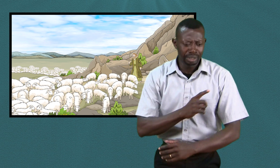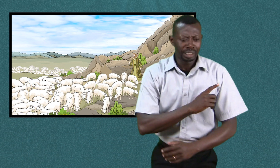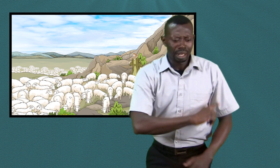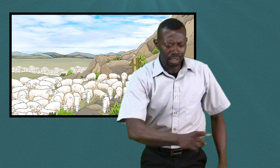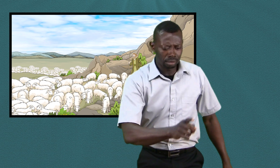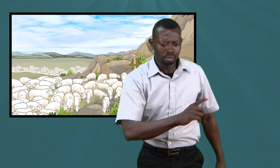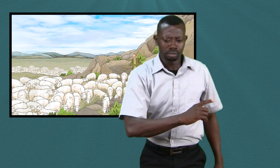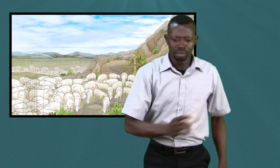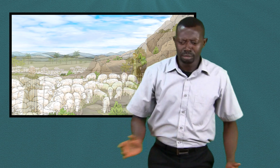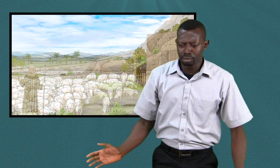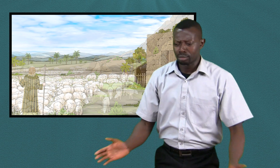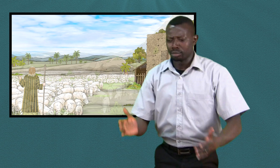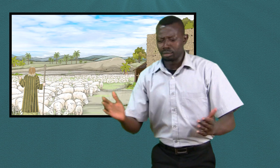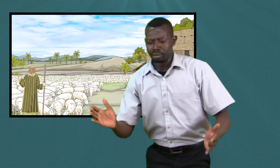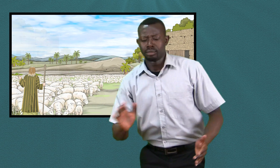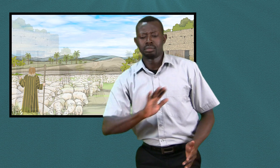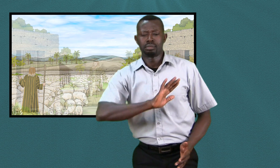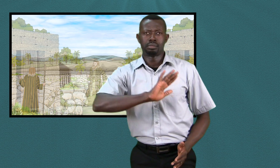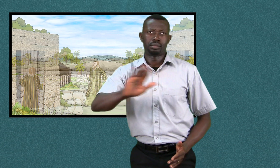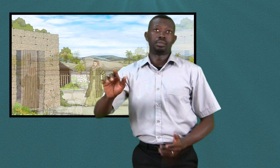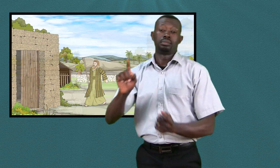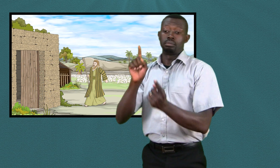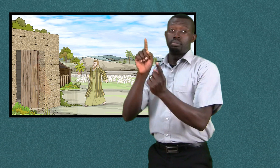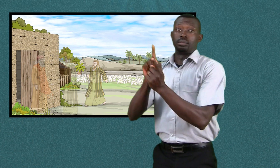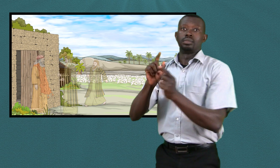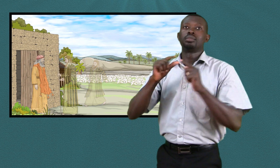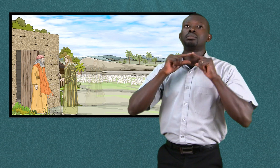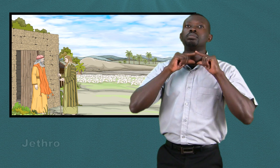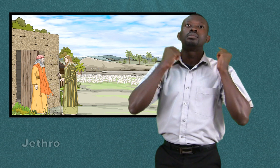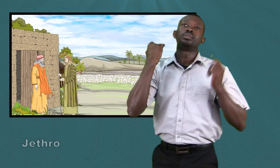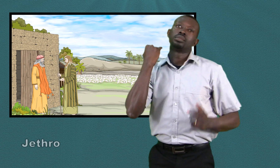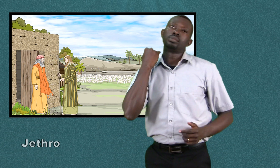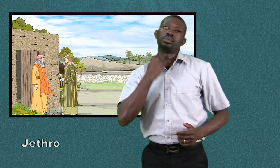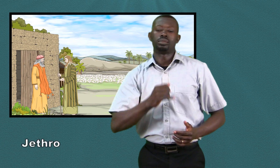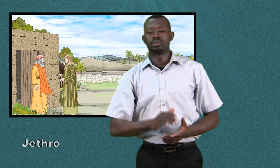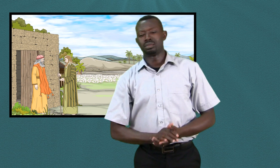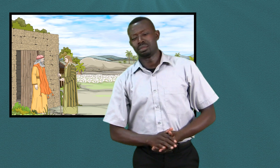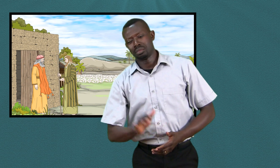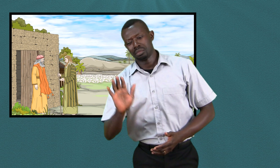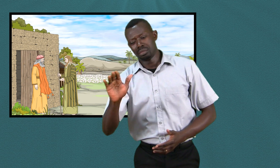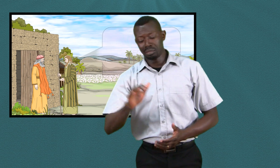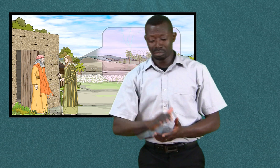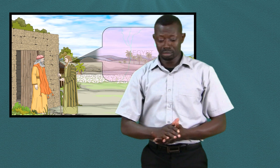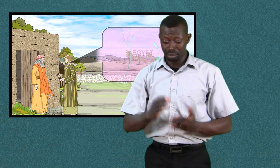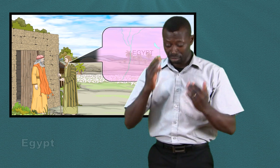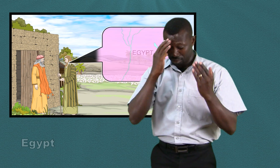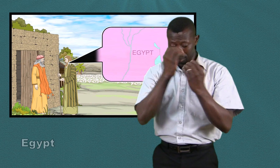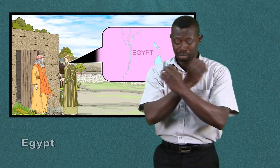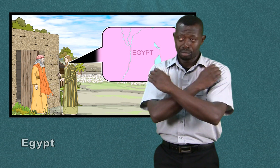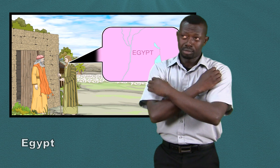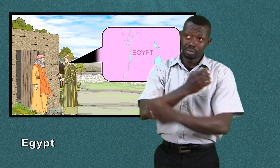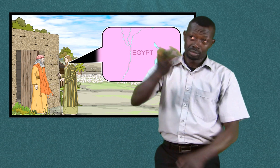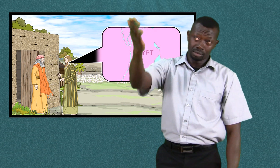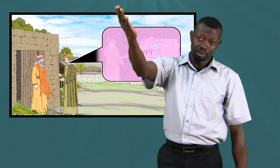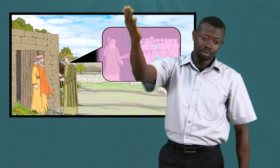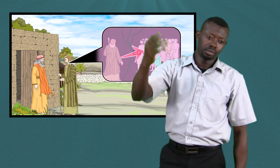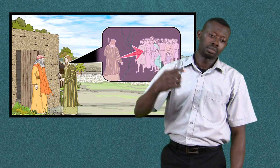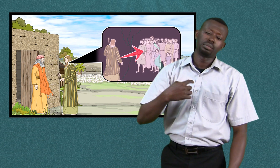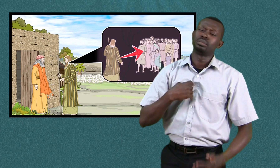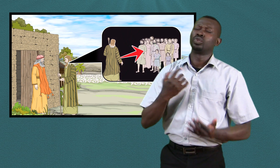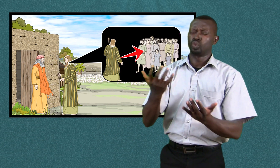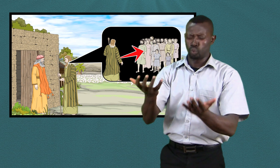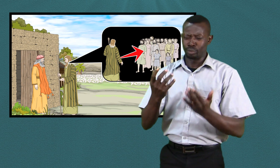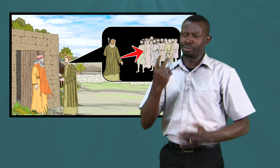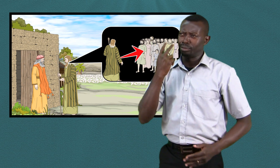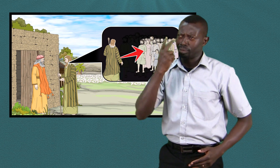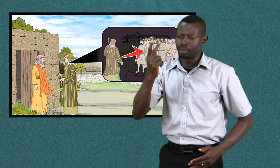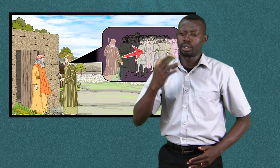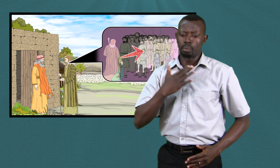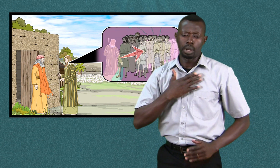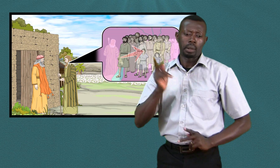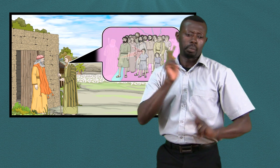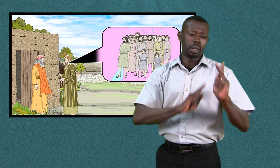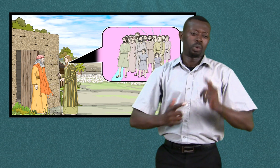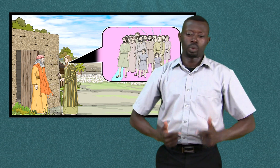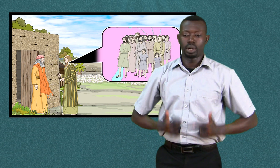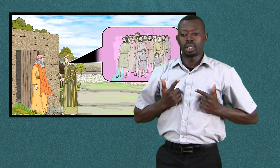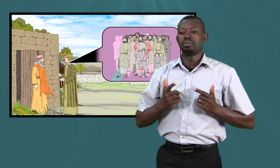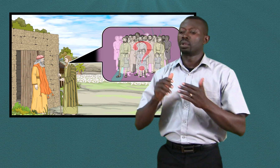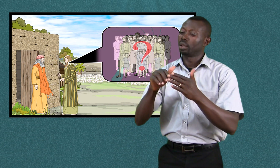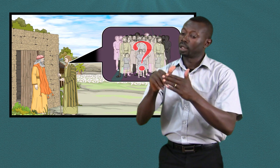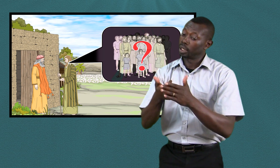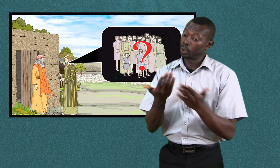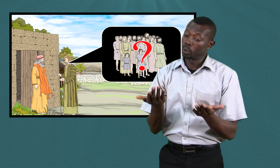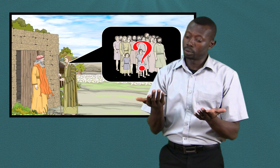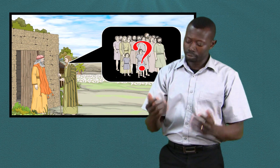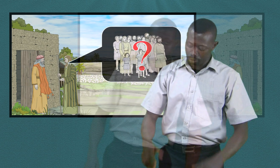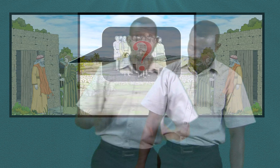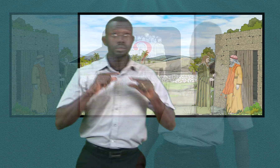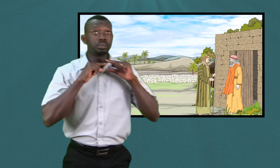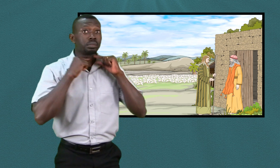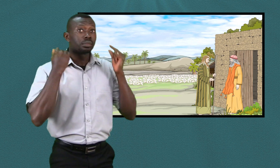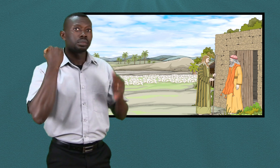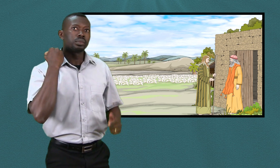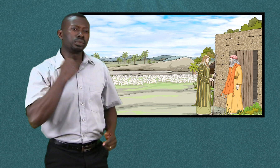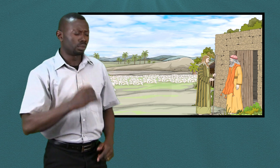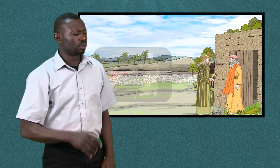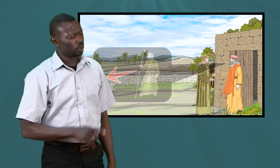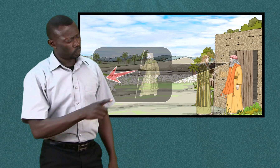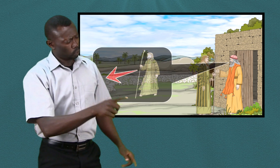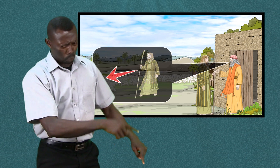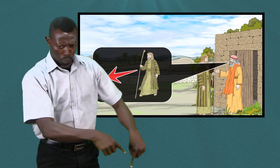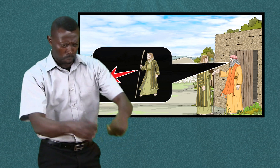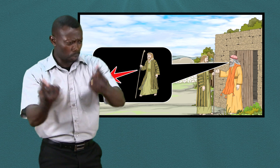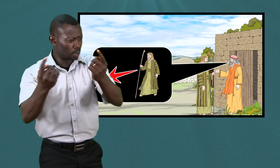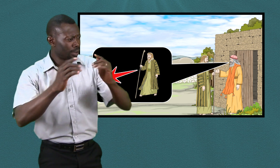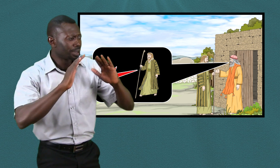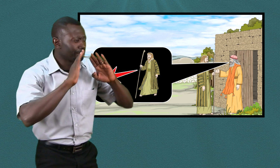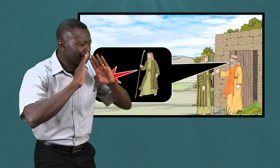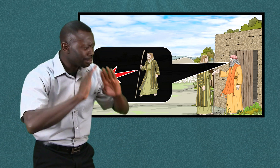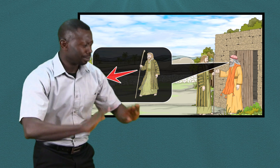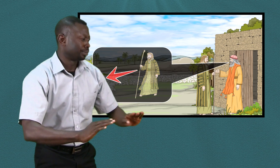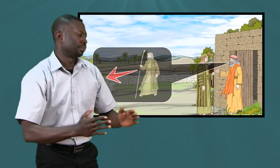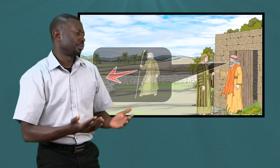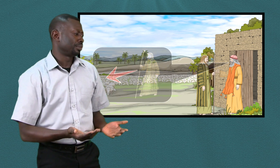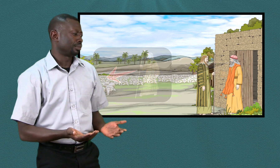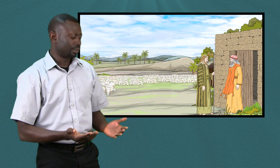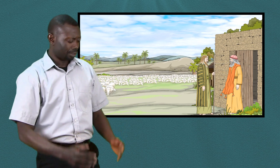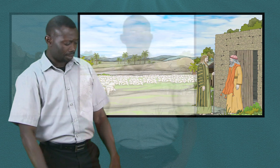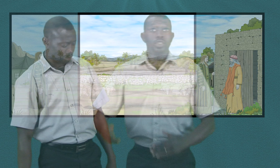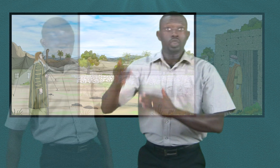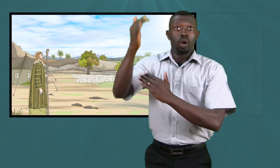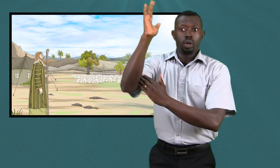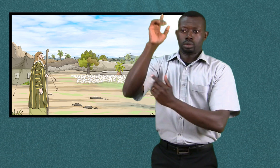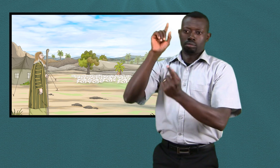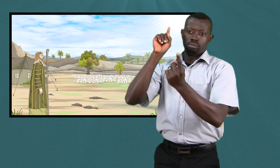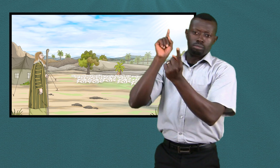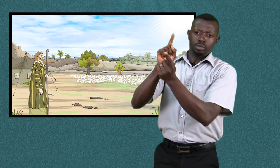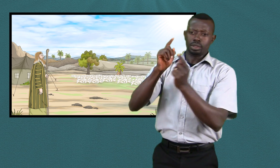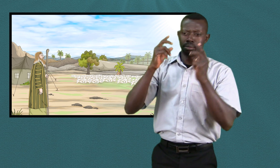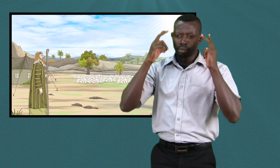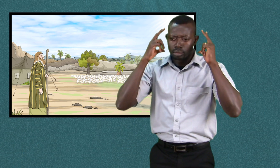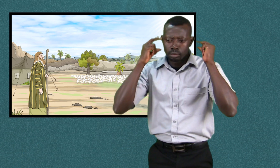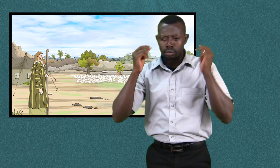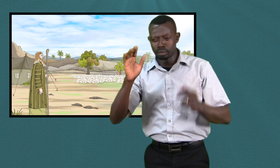Then Moses went back to his father-in-law Jethro and said to him, “Please let me return to my brothers in Egypt to see if they are still alive.” “Go in peace,” Jethro replied.